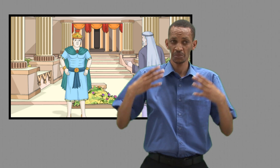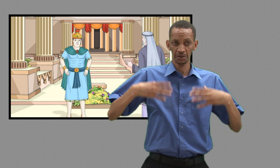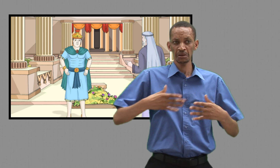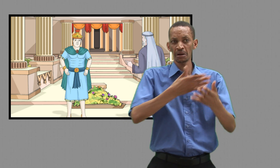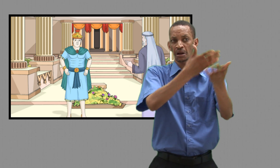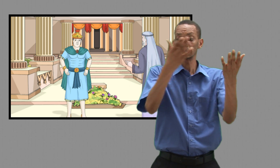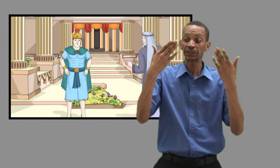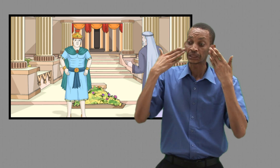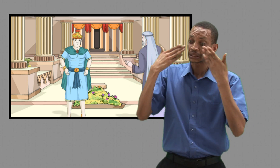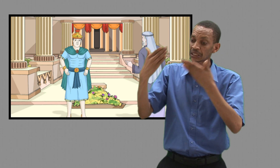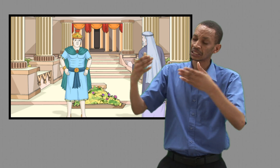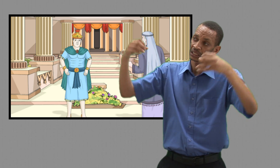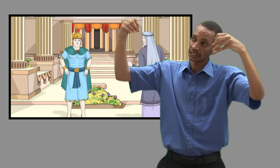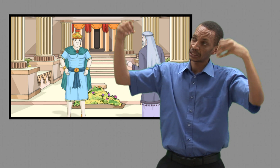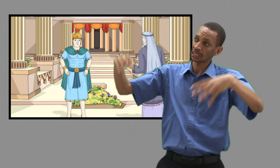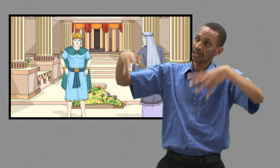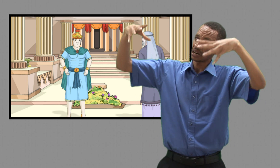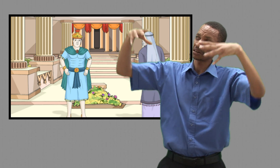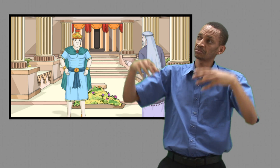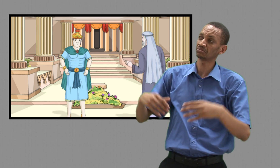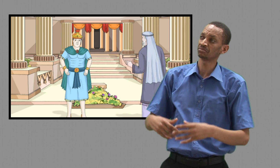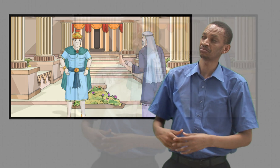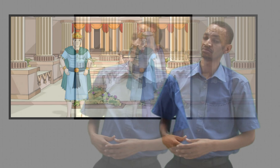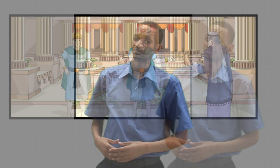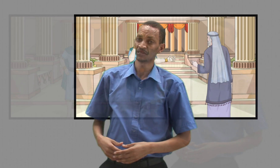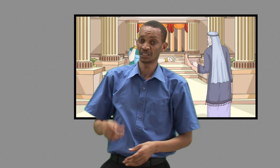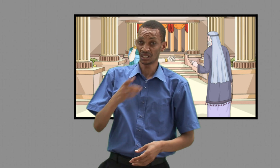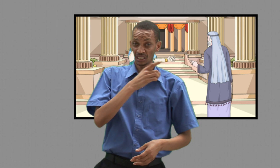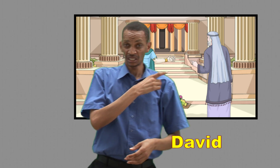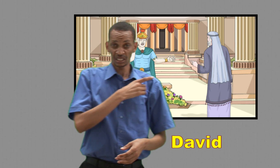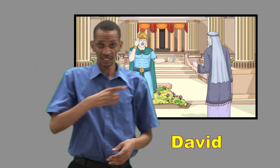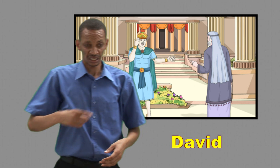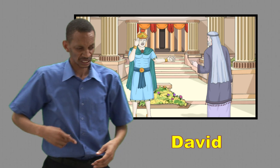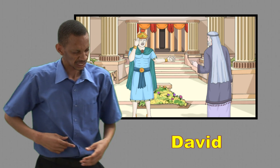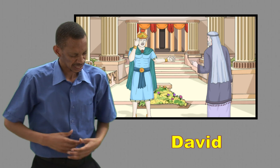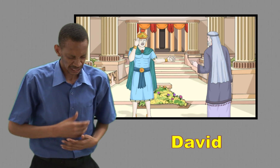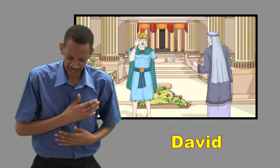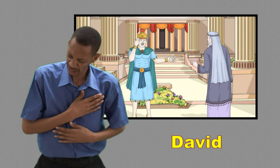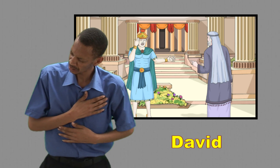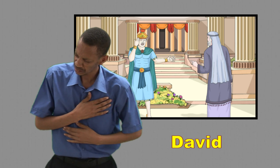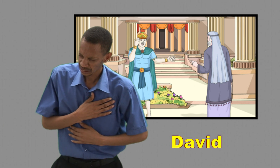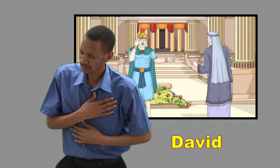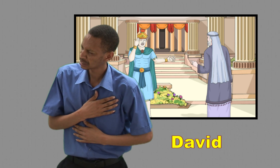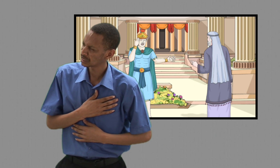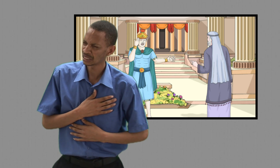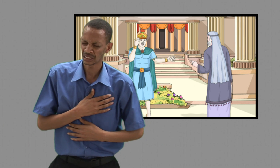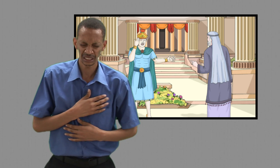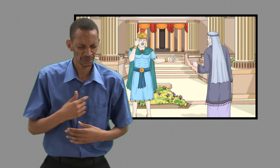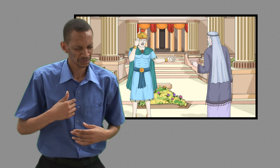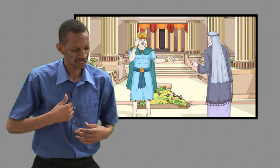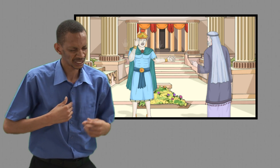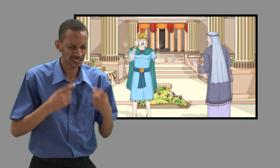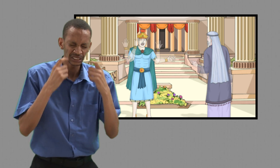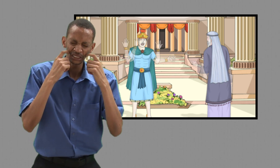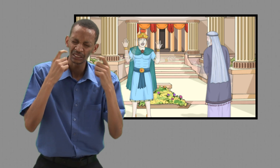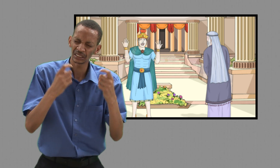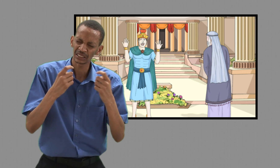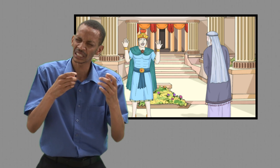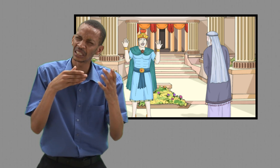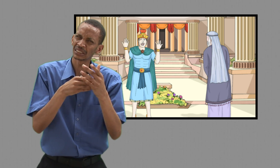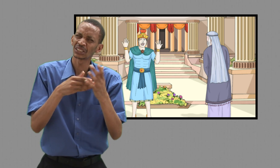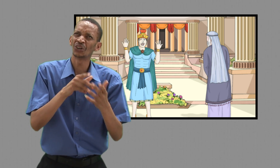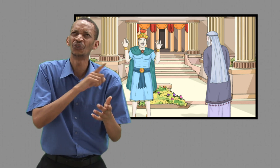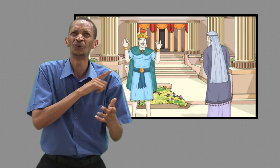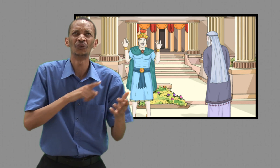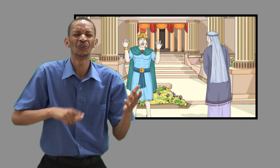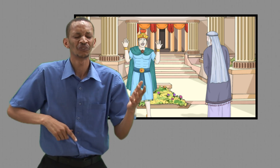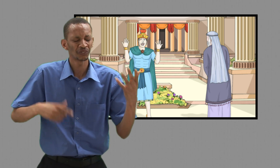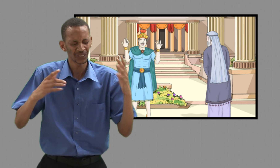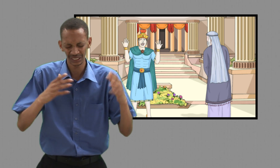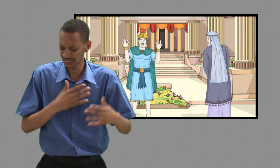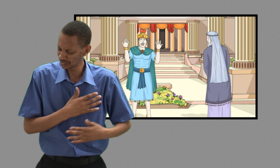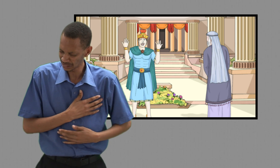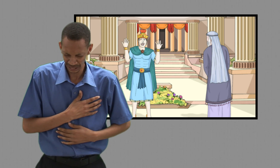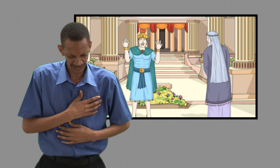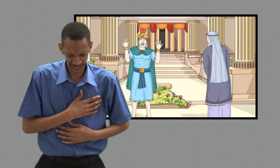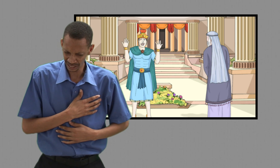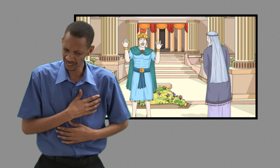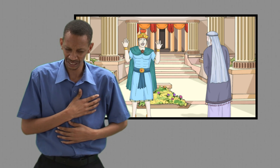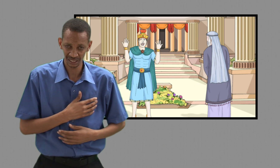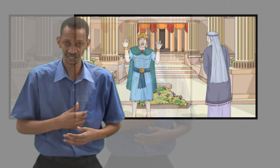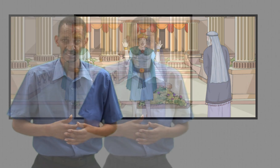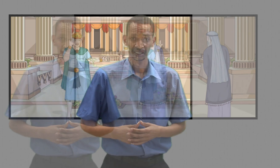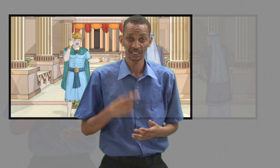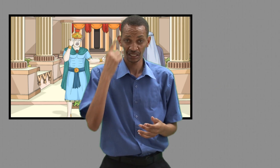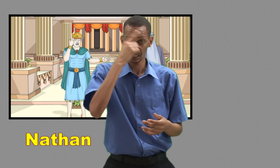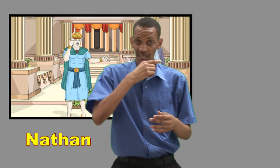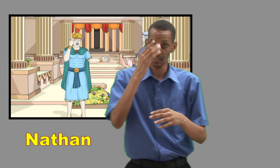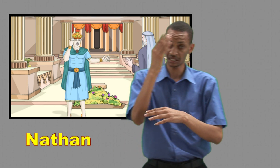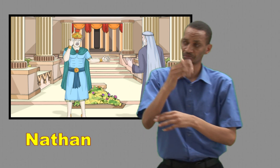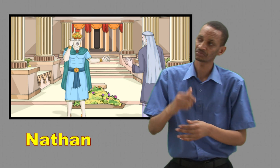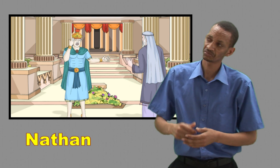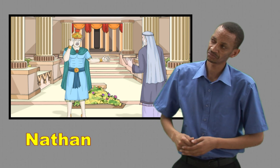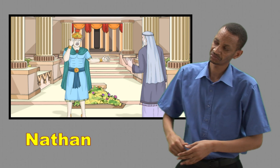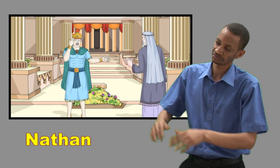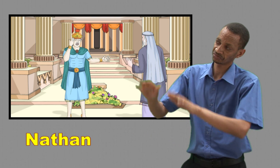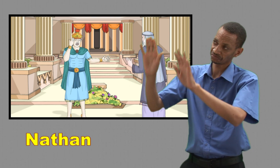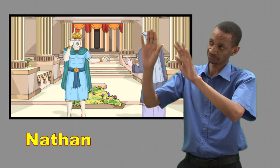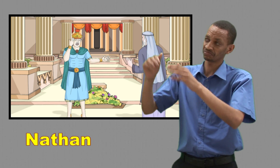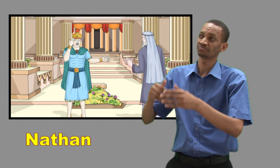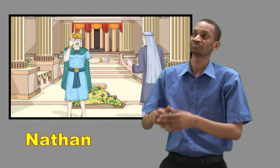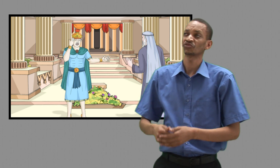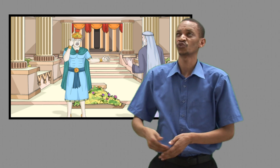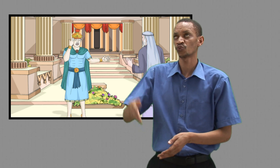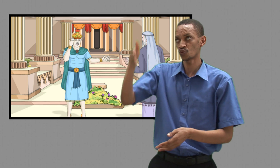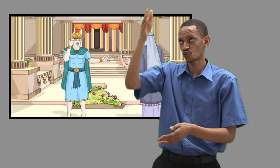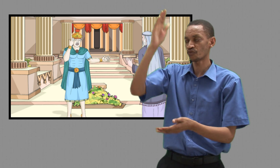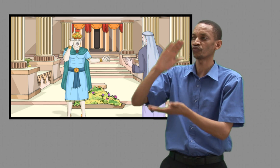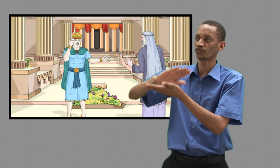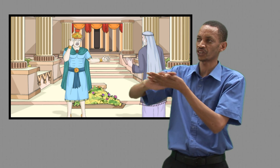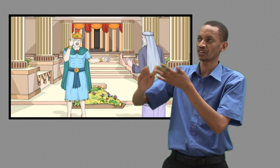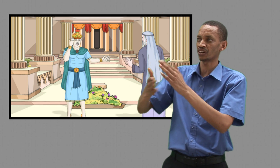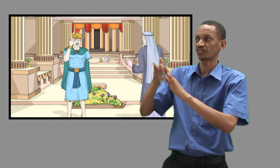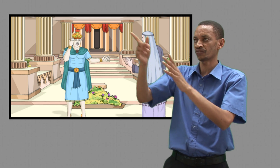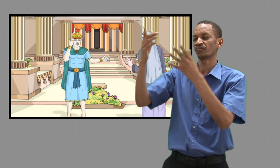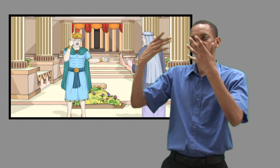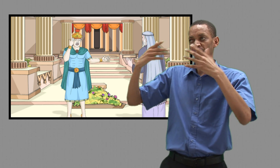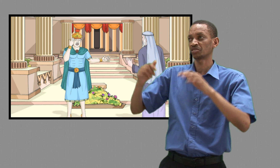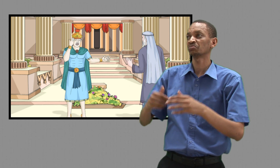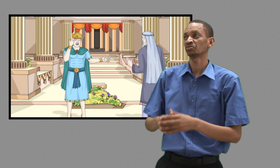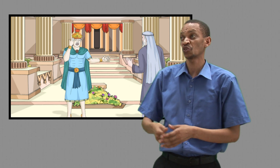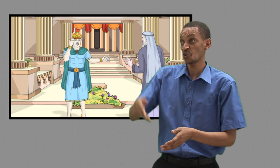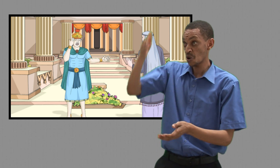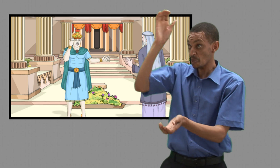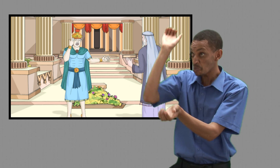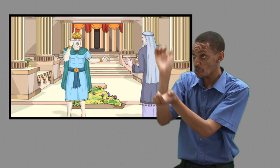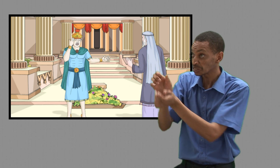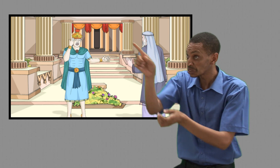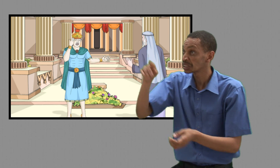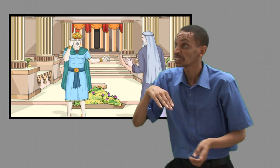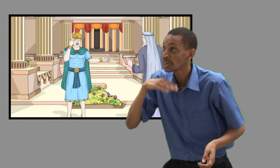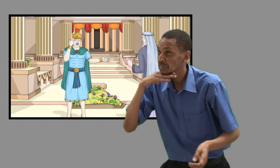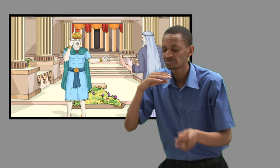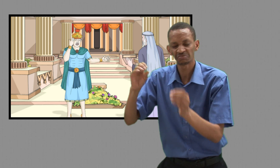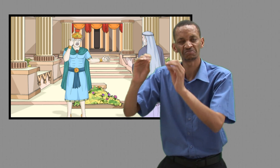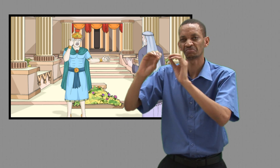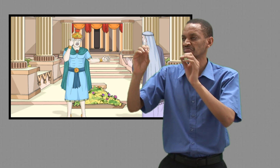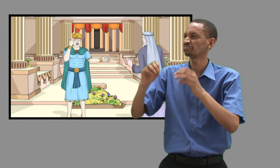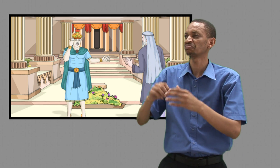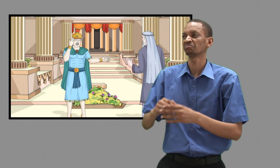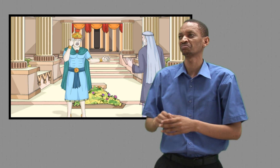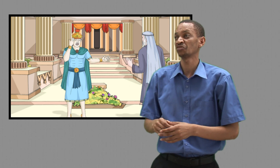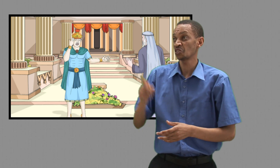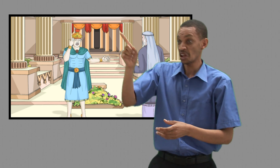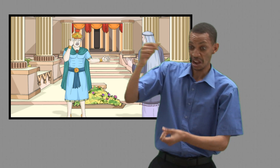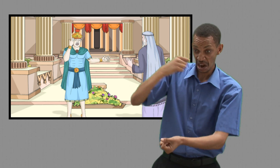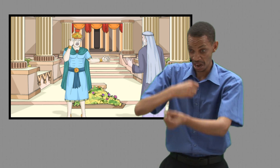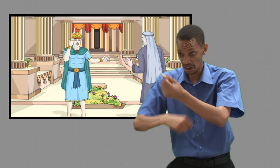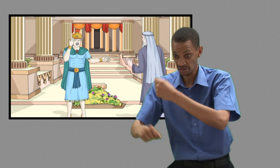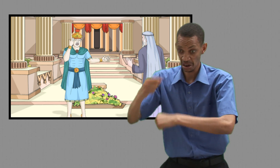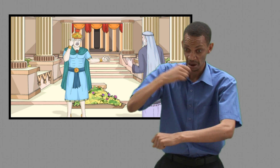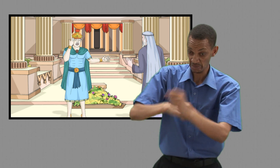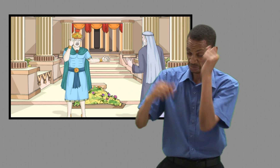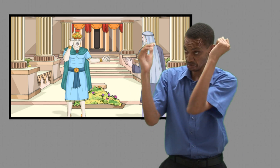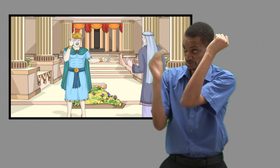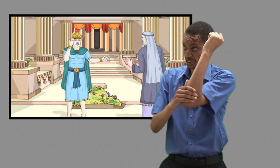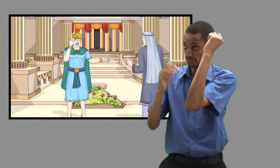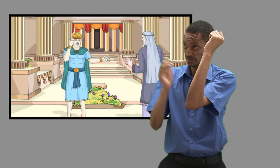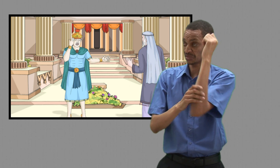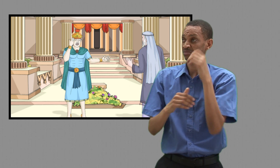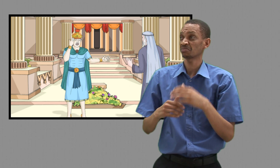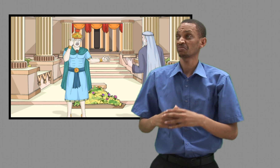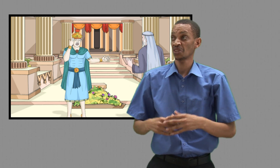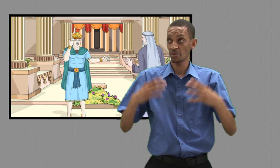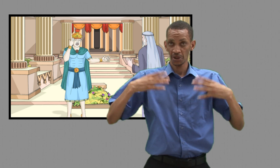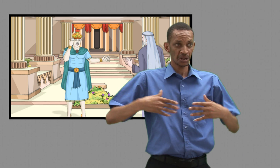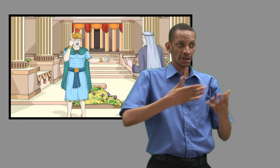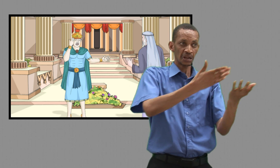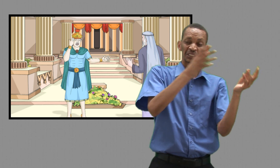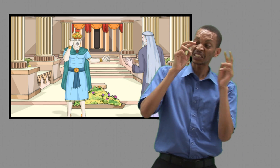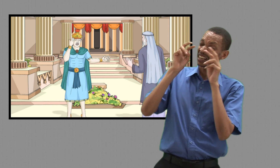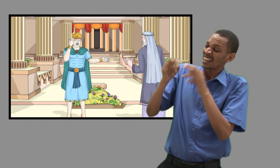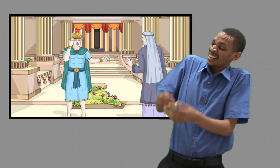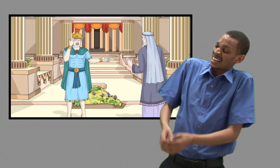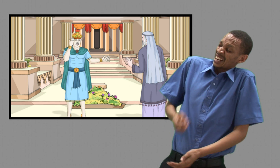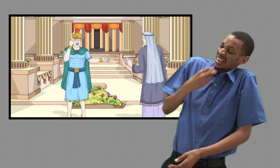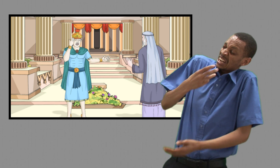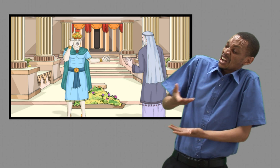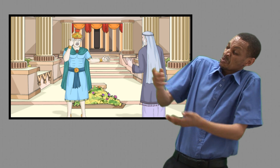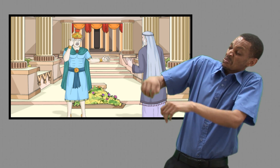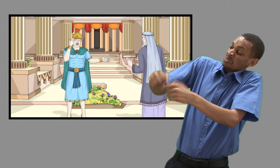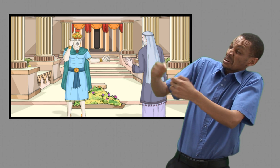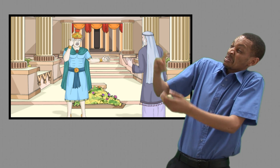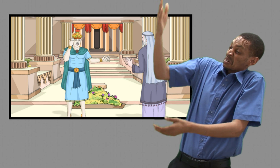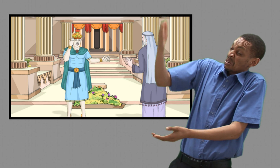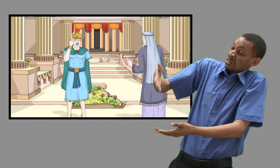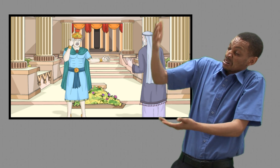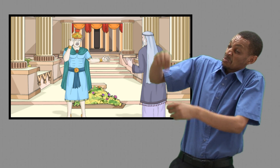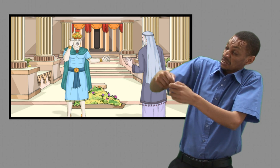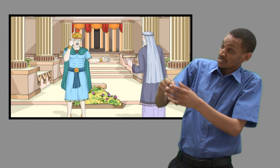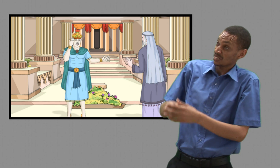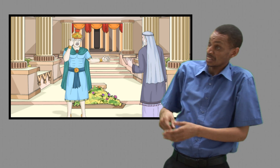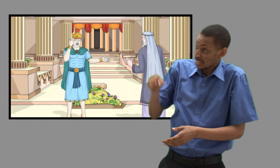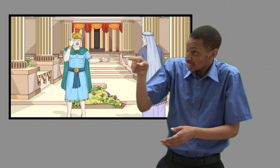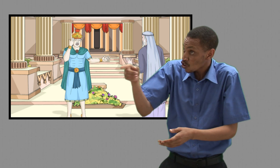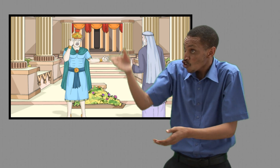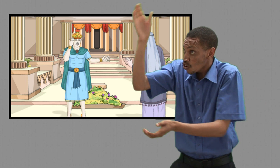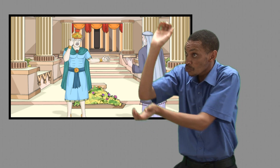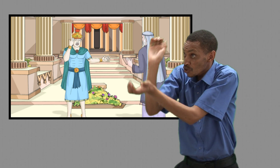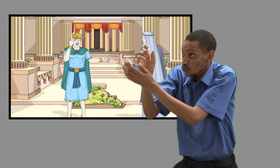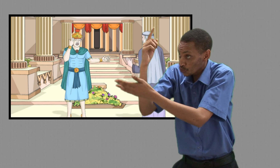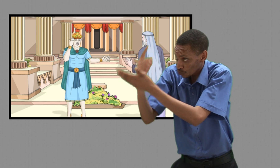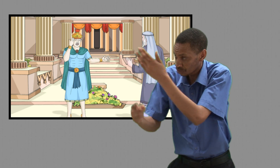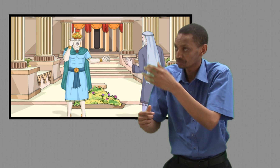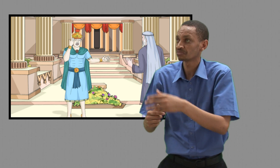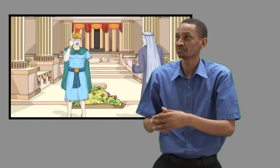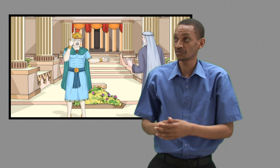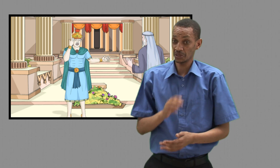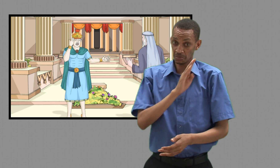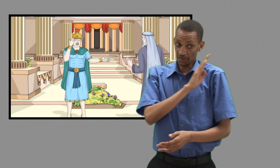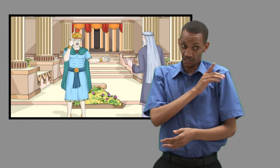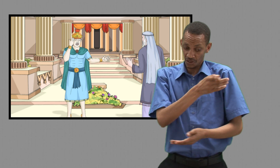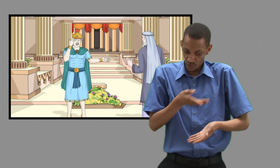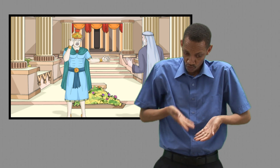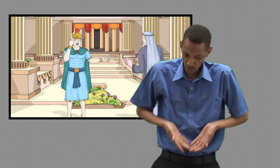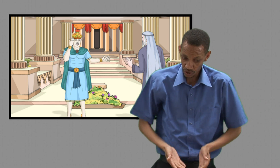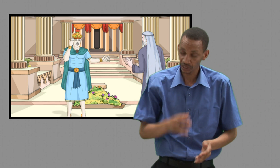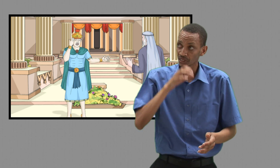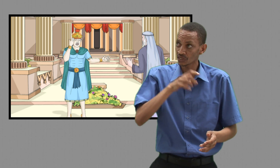You have acted in secret, but I will do this thing in broad daylight before all Israel.’” Then David said to Nathan, “I have sinned against the LORD.” “The LORD has taken away your sin,” Nathan replied.